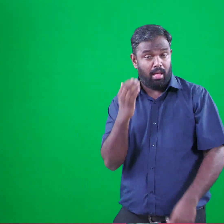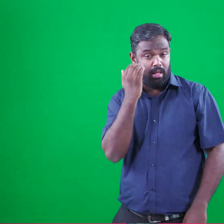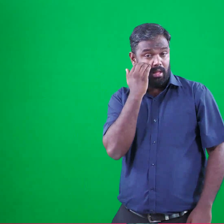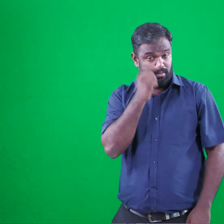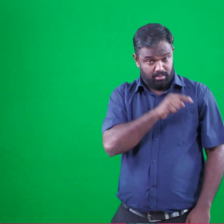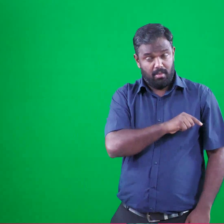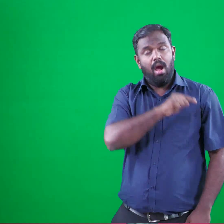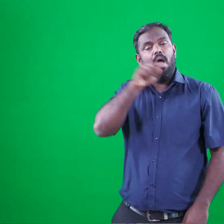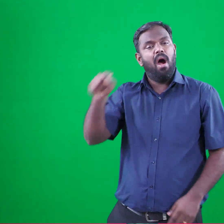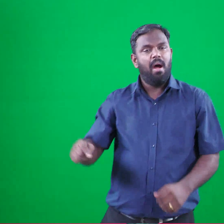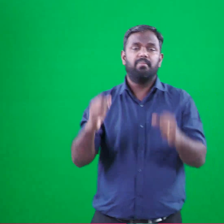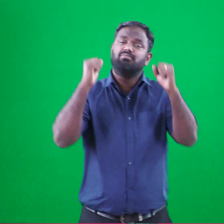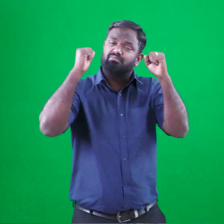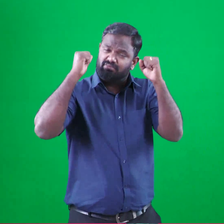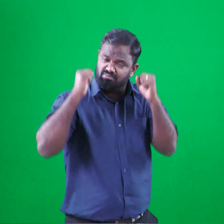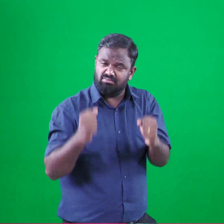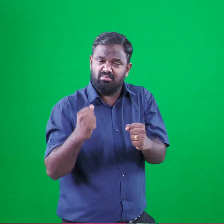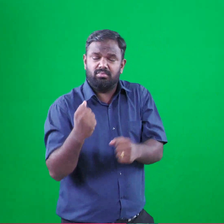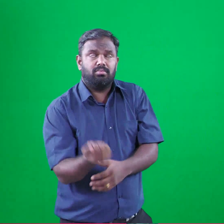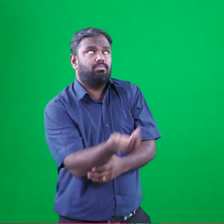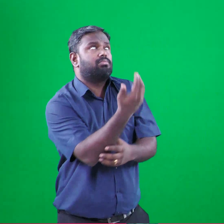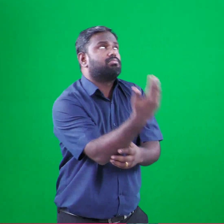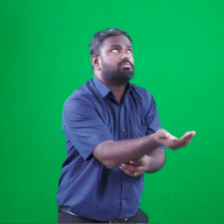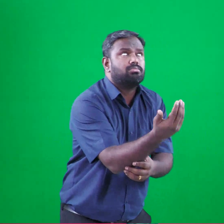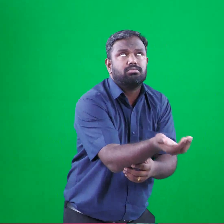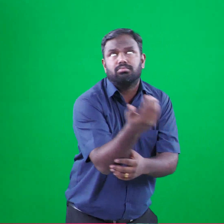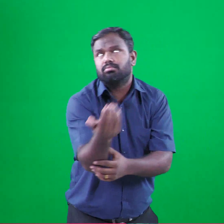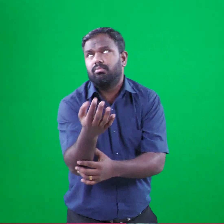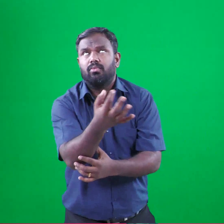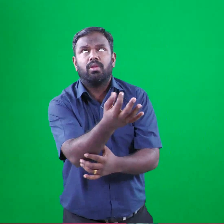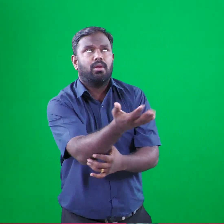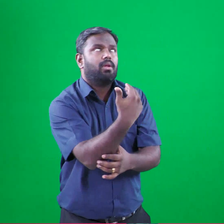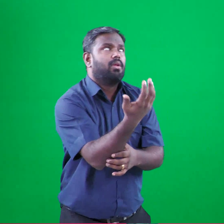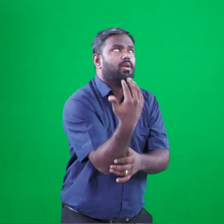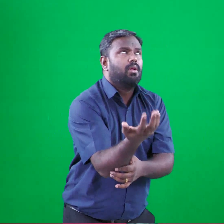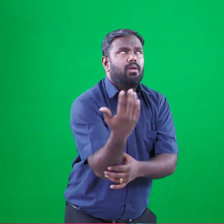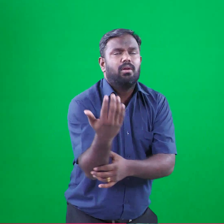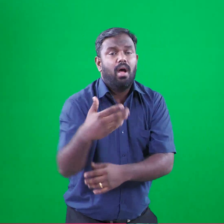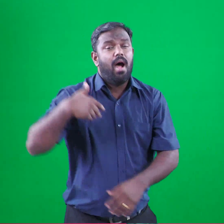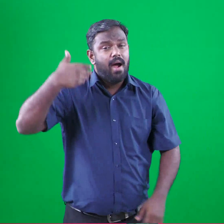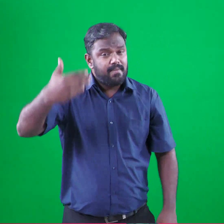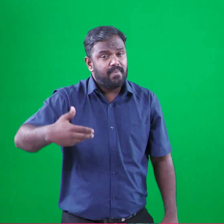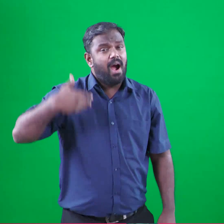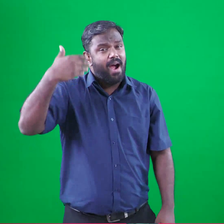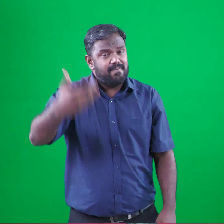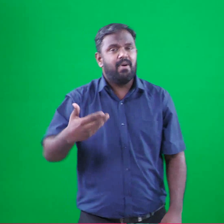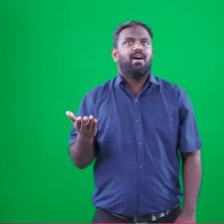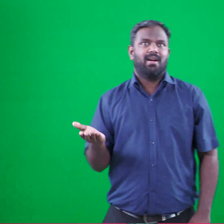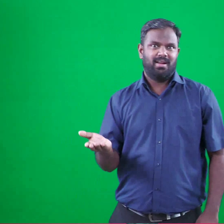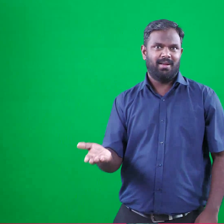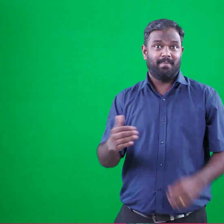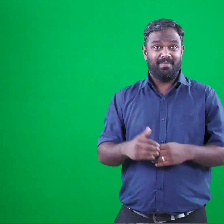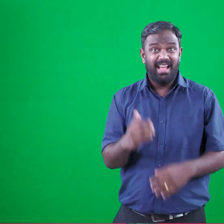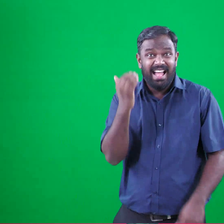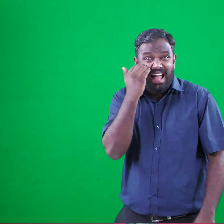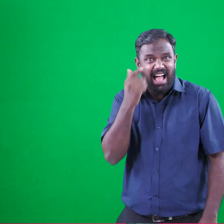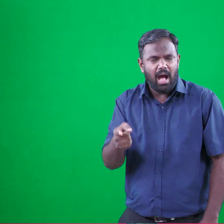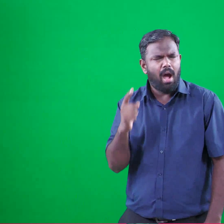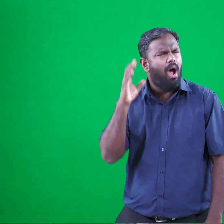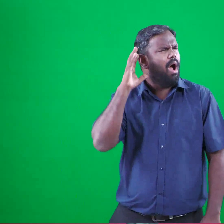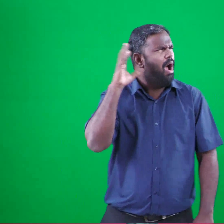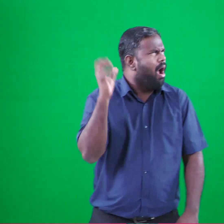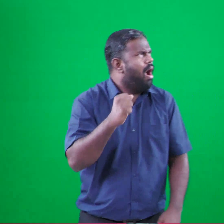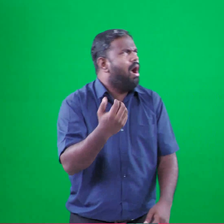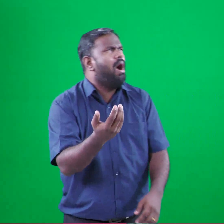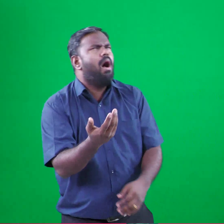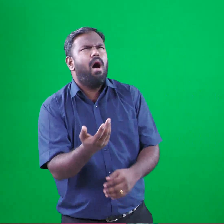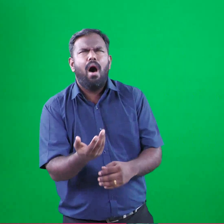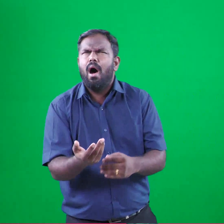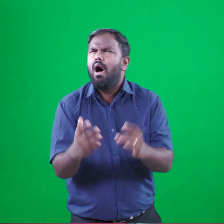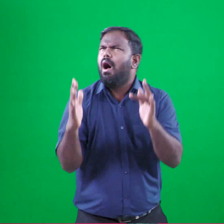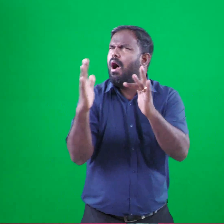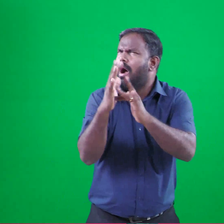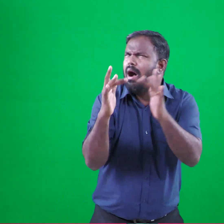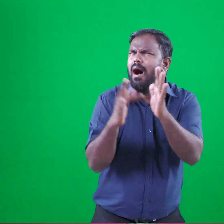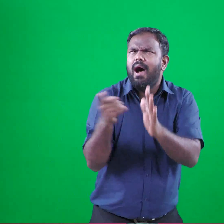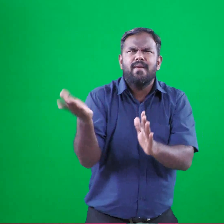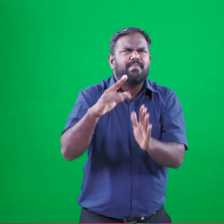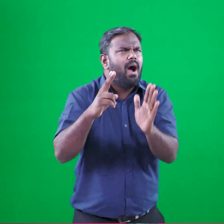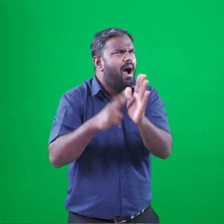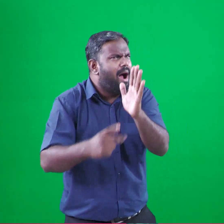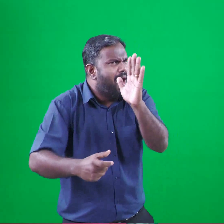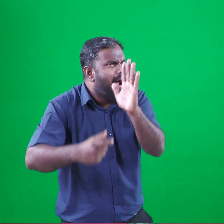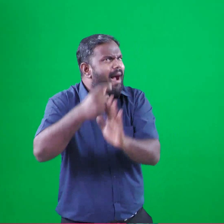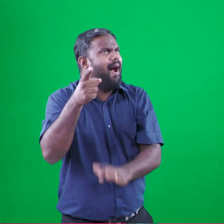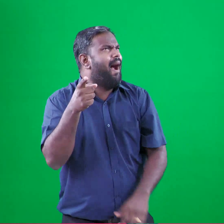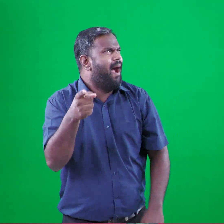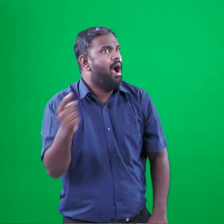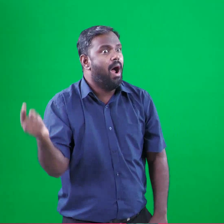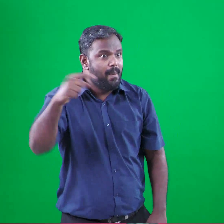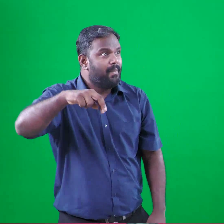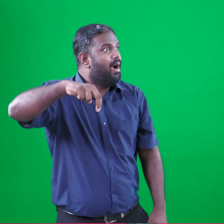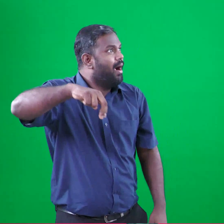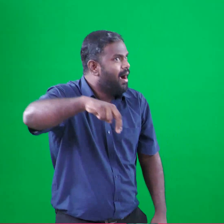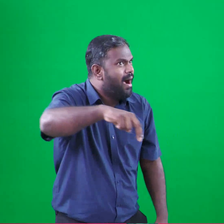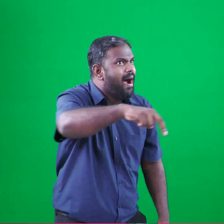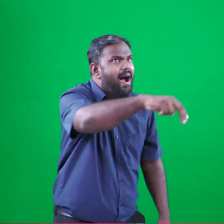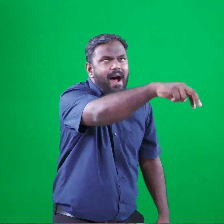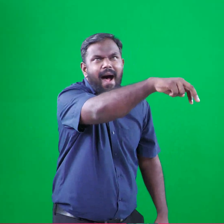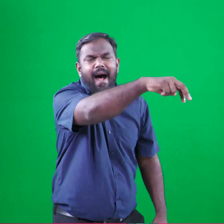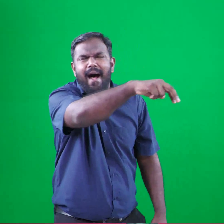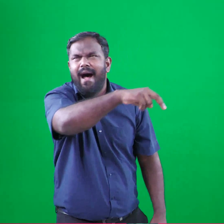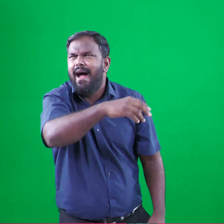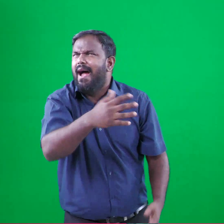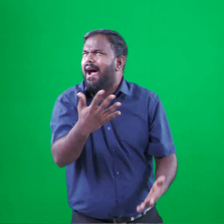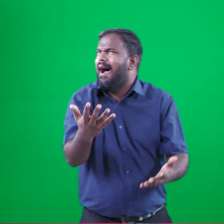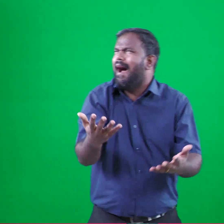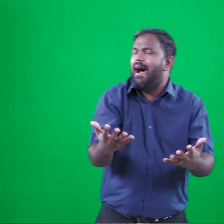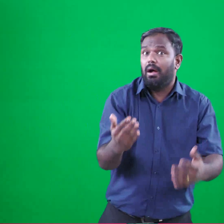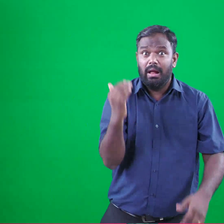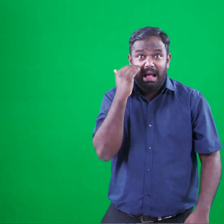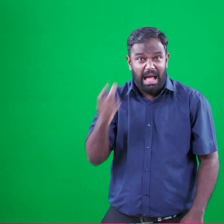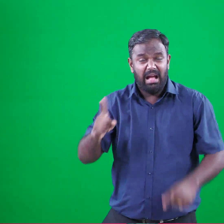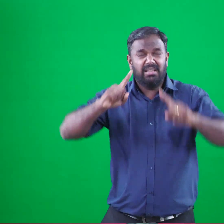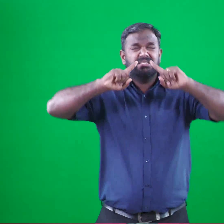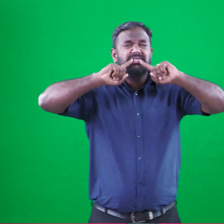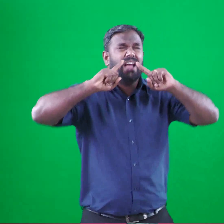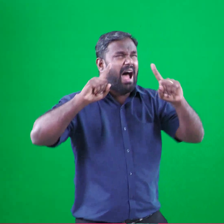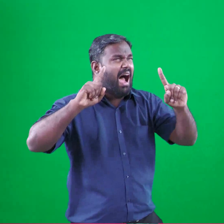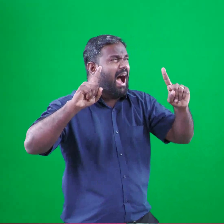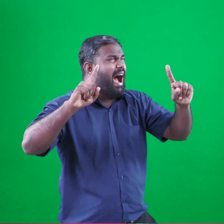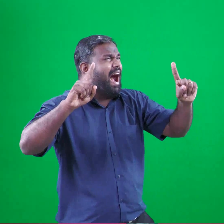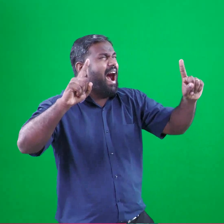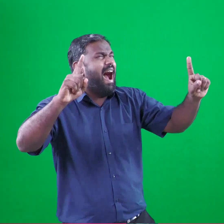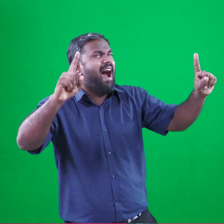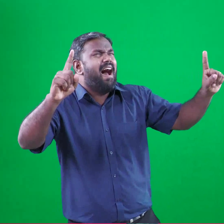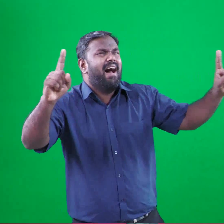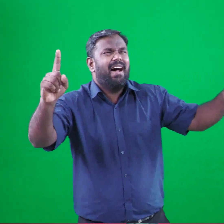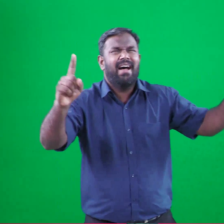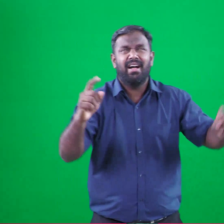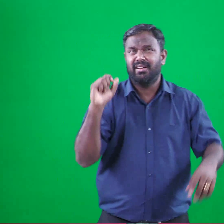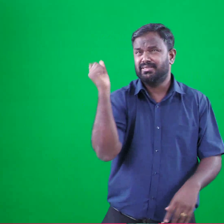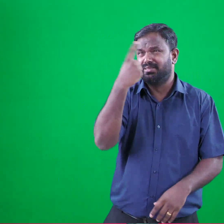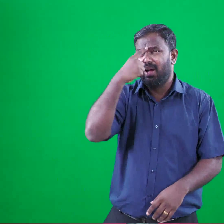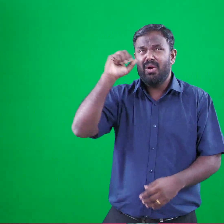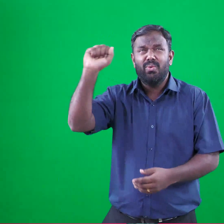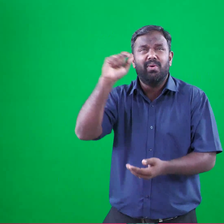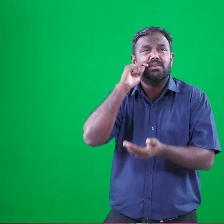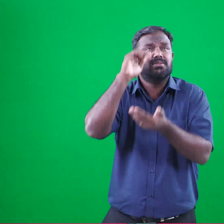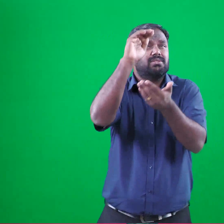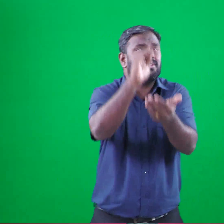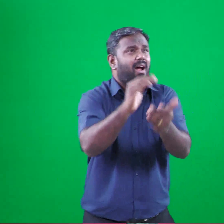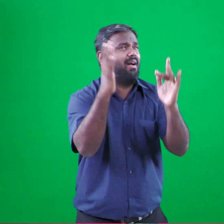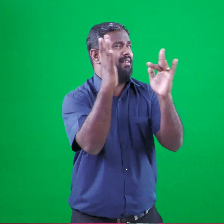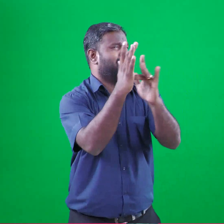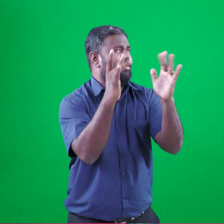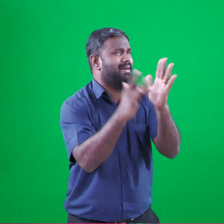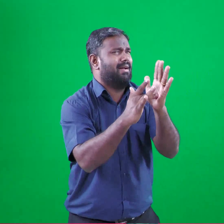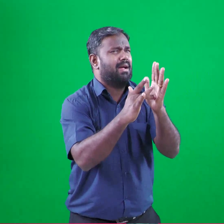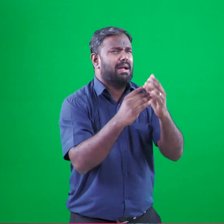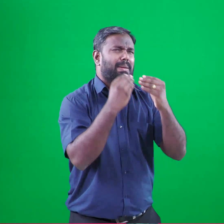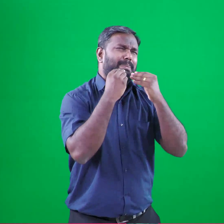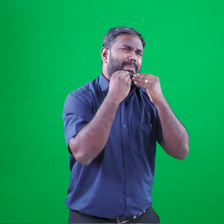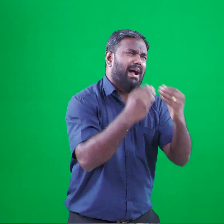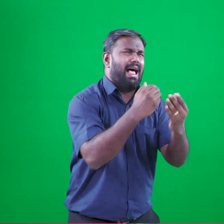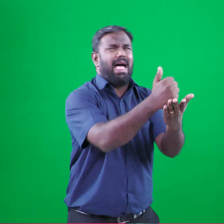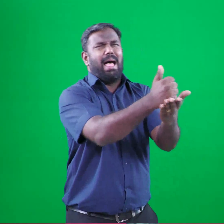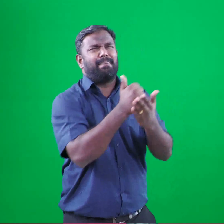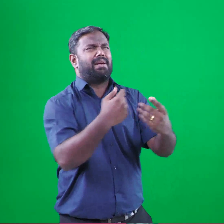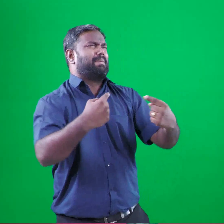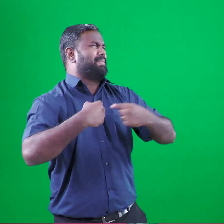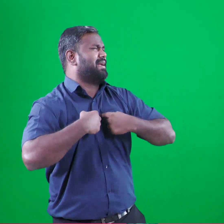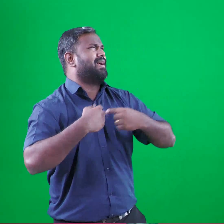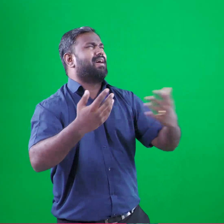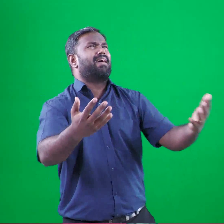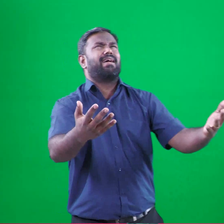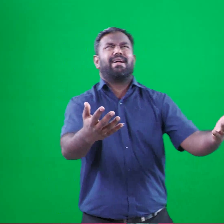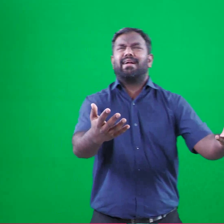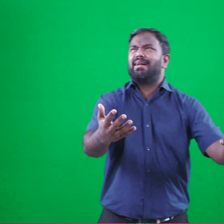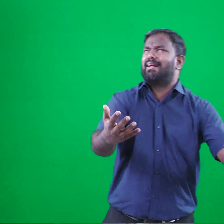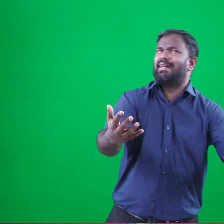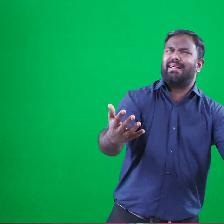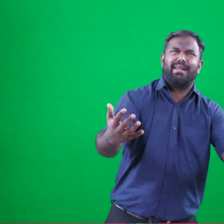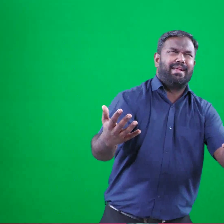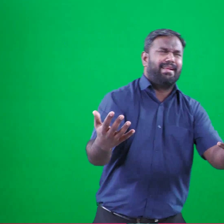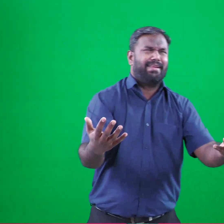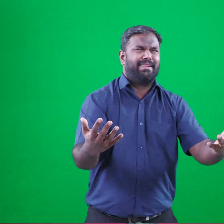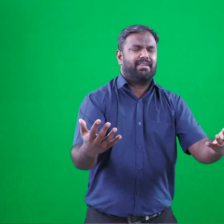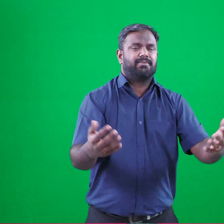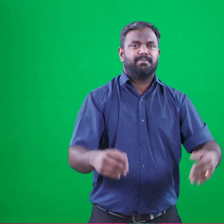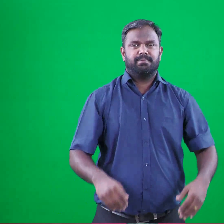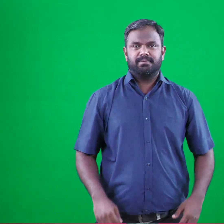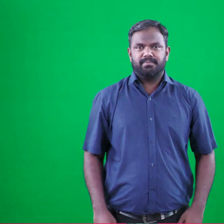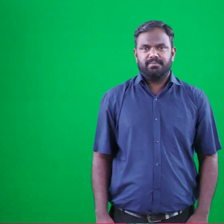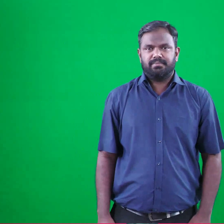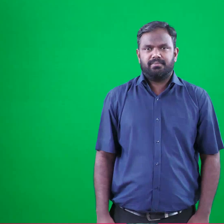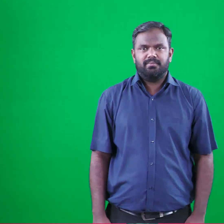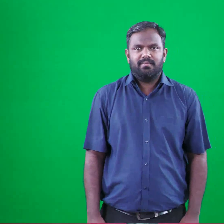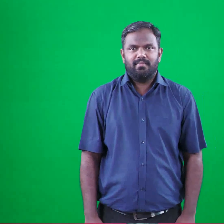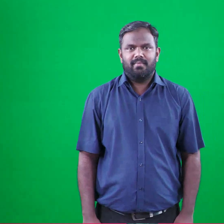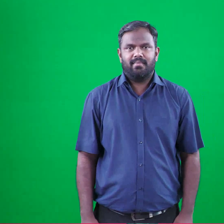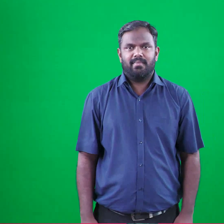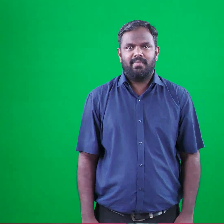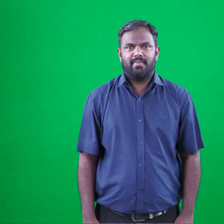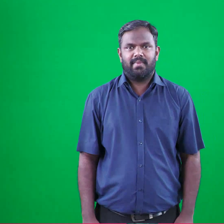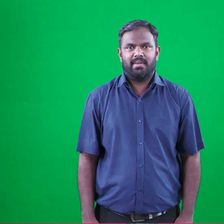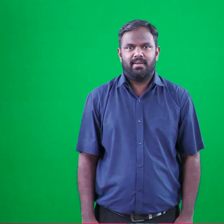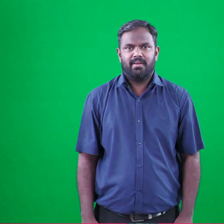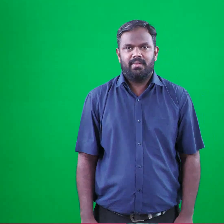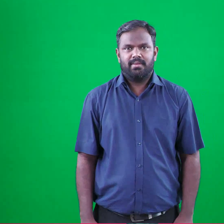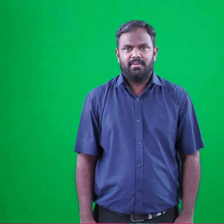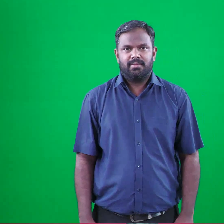When he heard that it was Jesus of Nazareth, he began to cry out, "Jesus, Son of David, have mercy on me!"